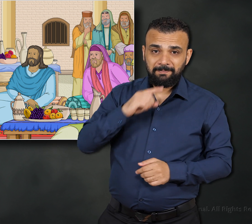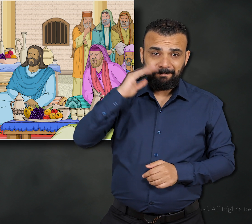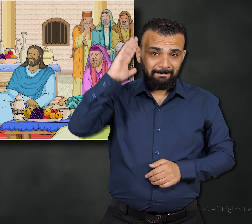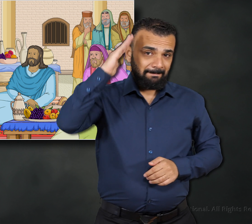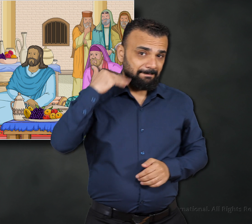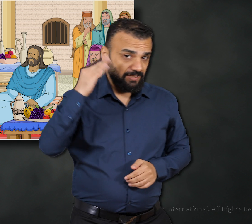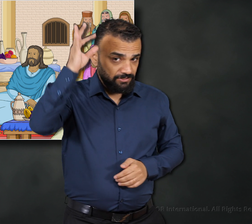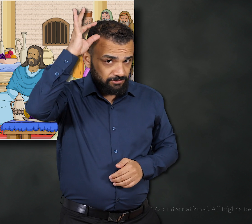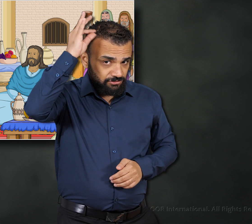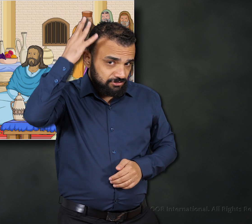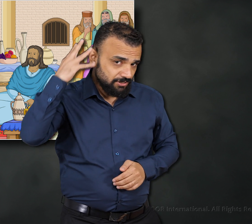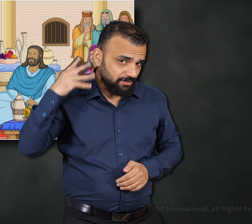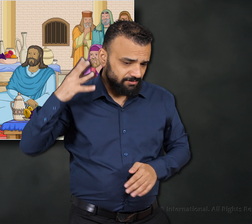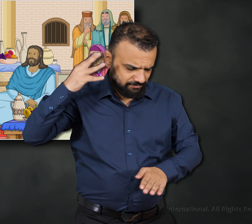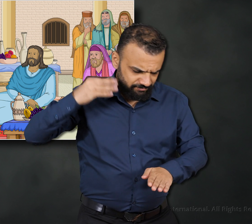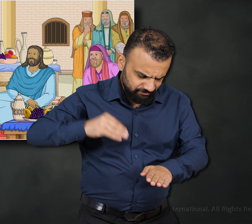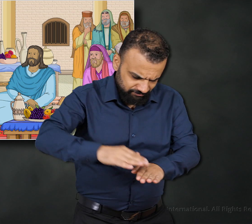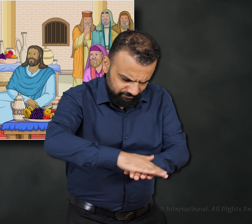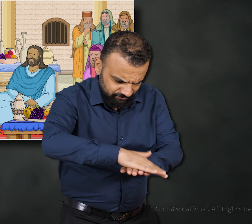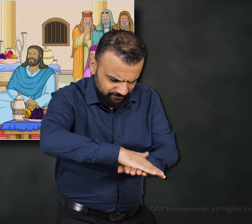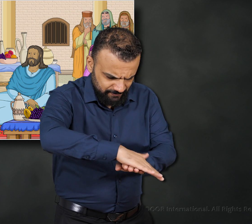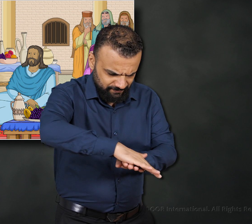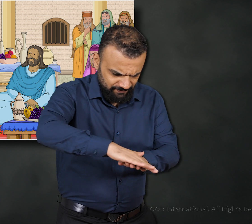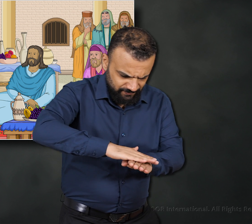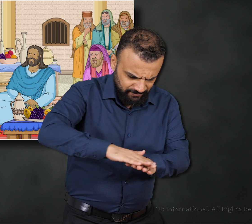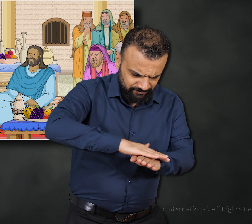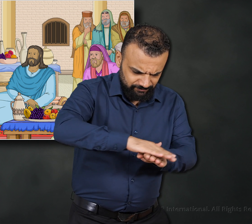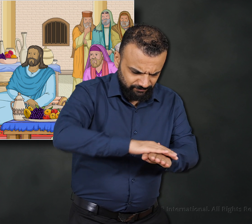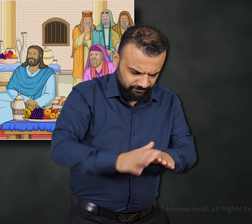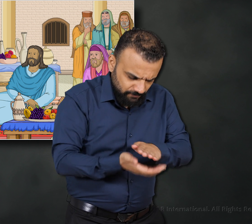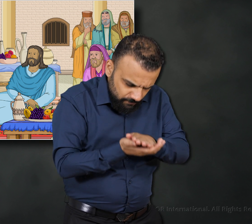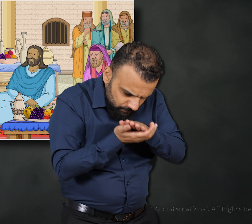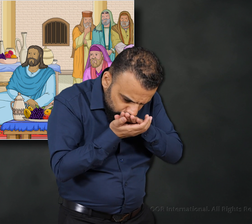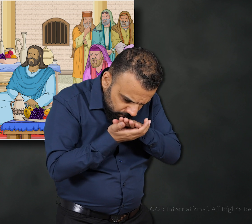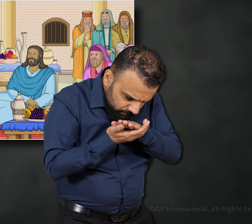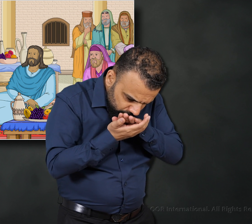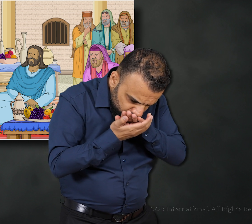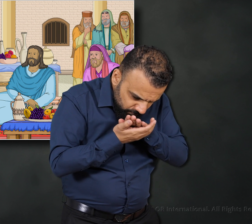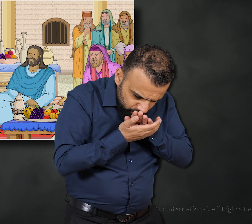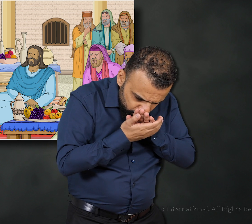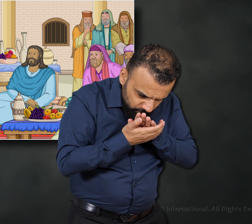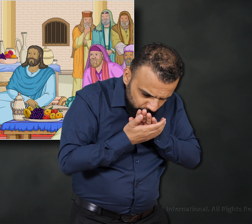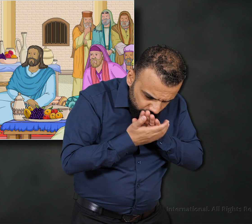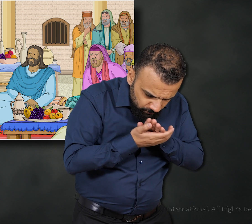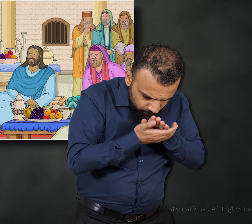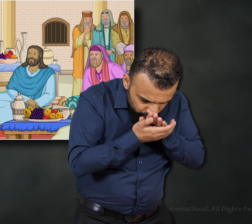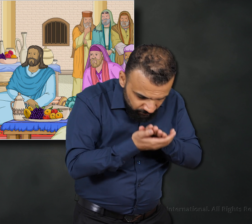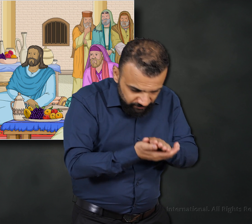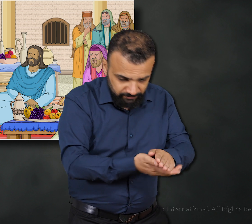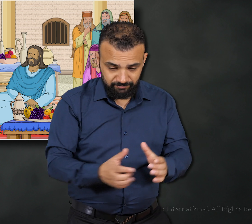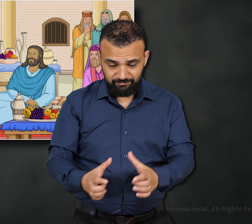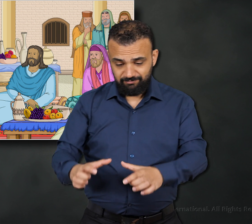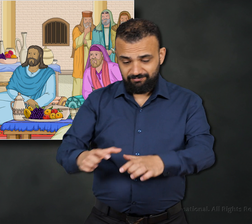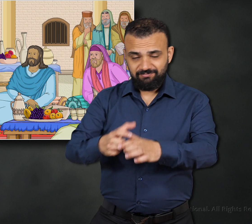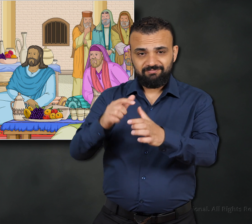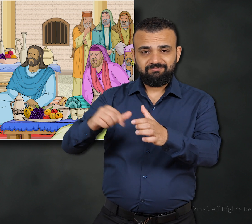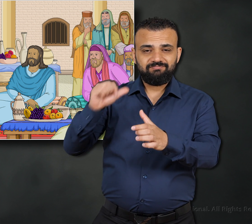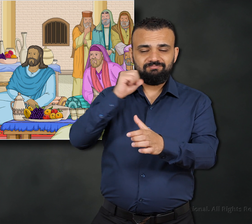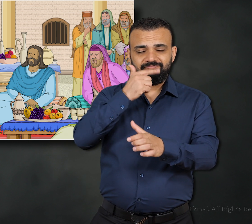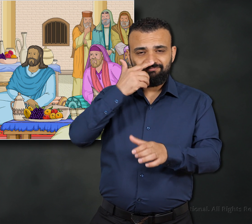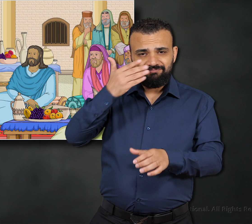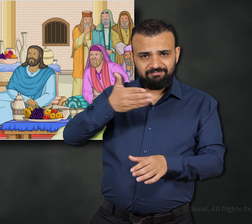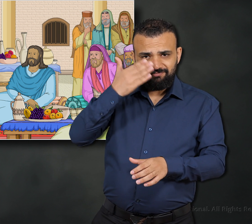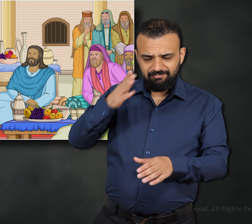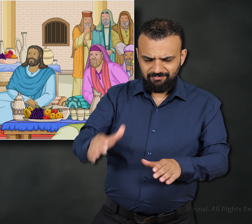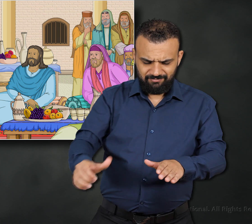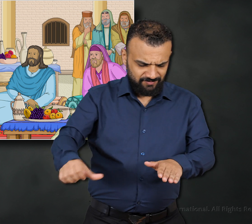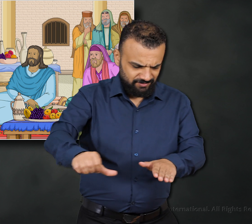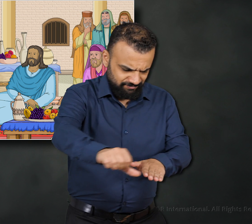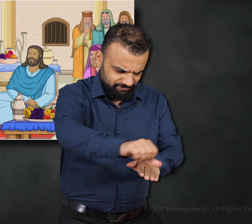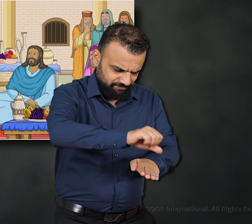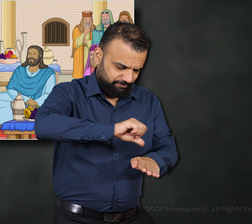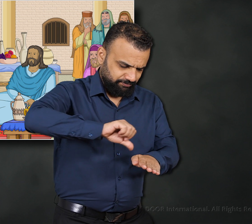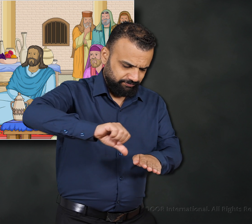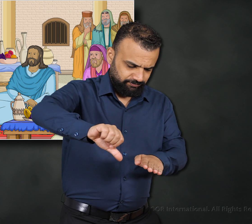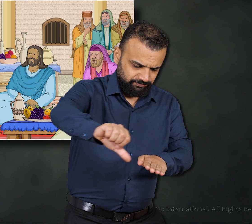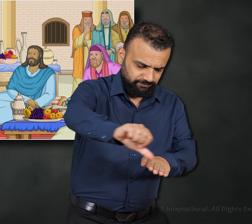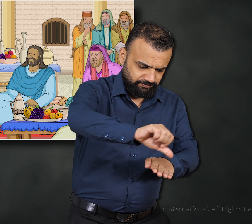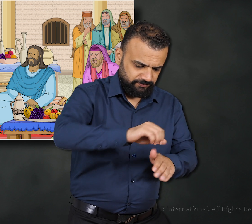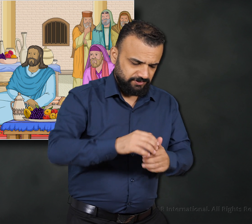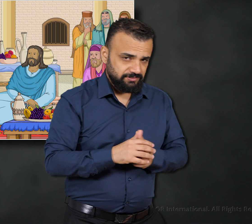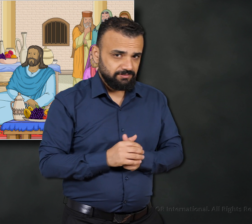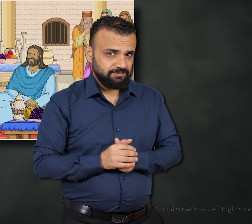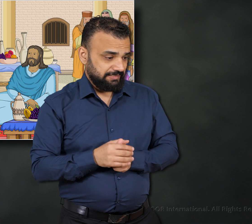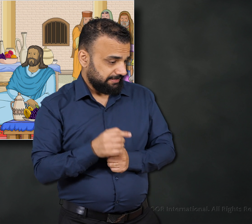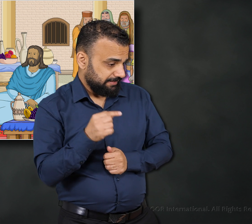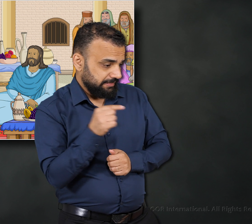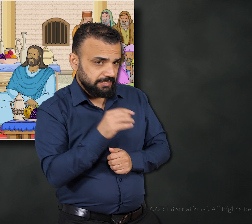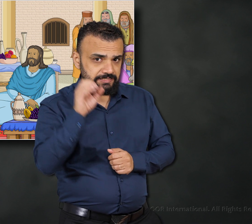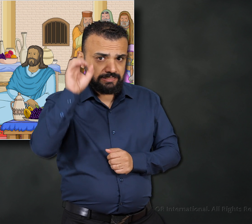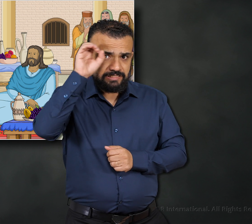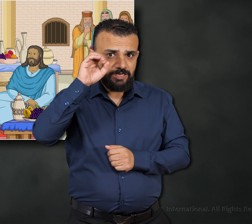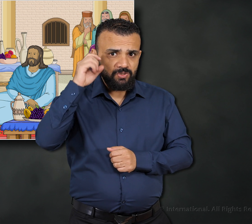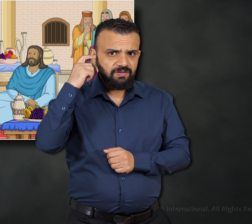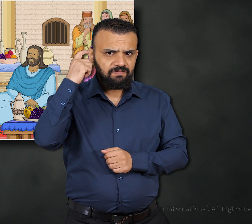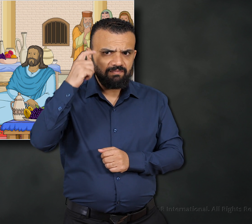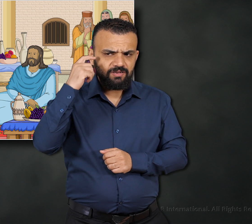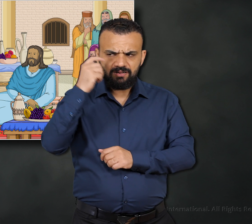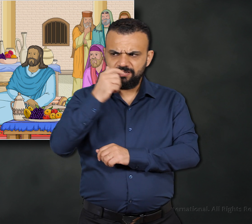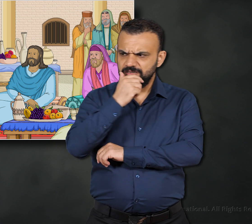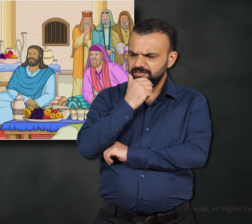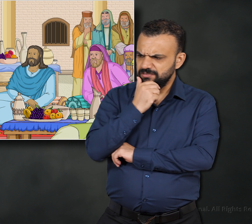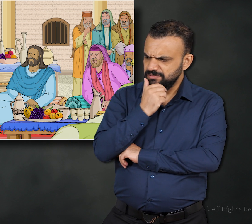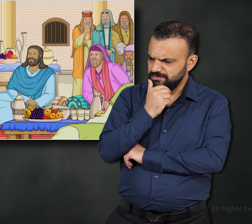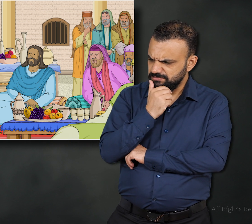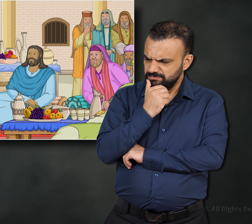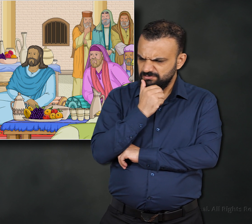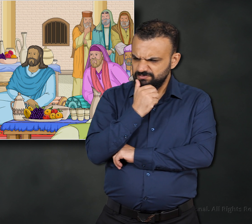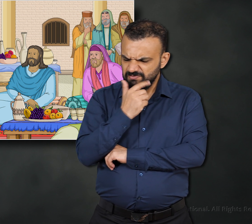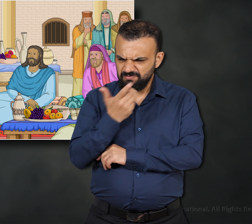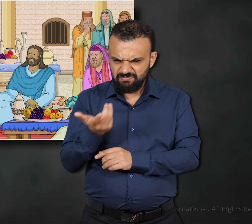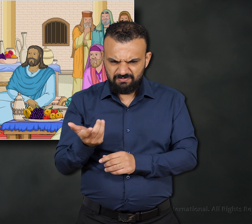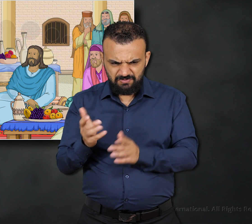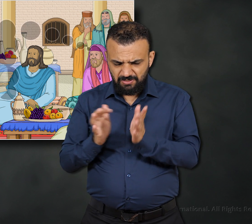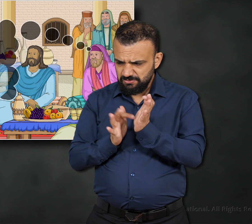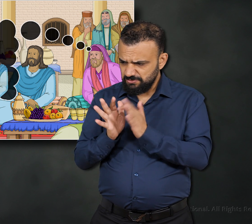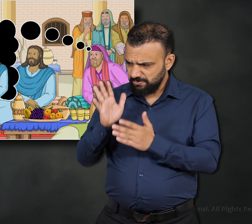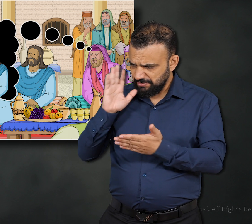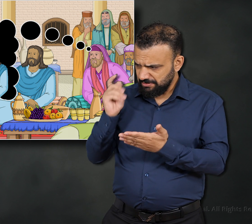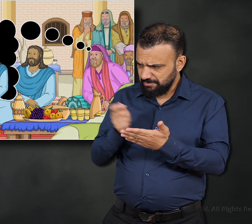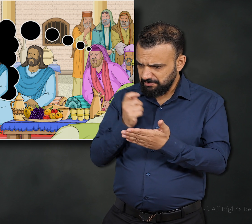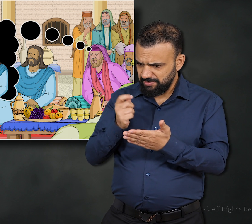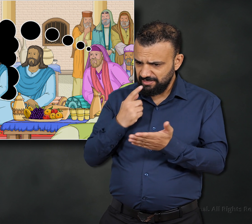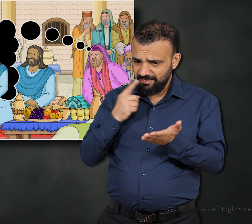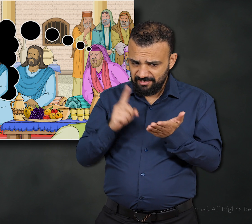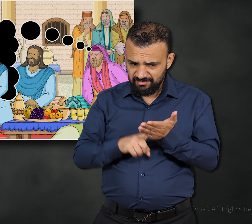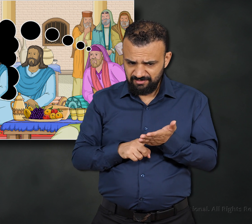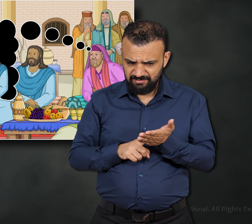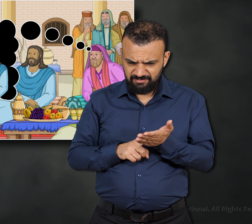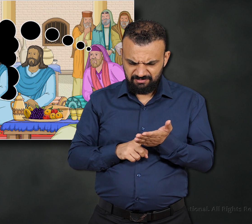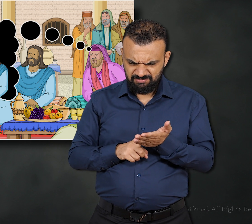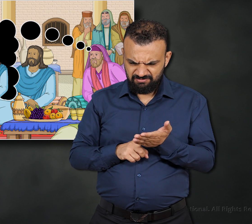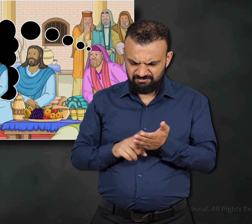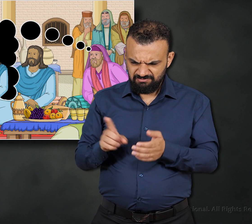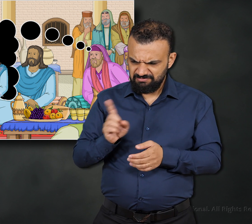Then she kissed His feet and anointed them with the perfume.